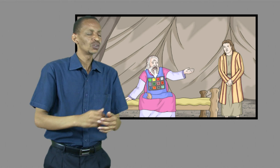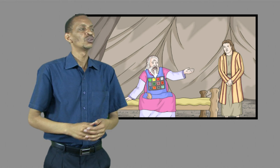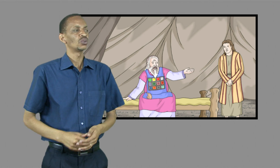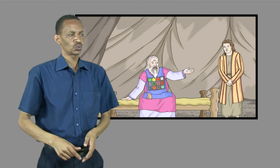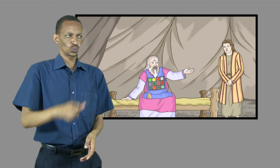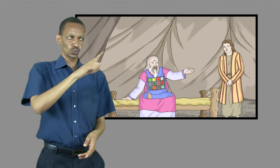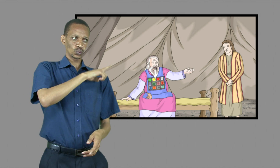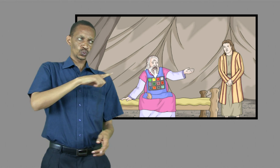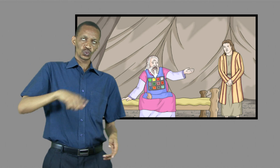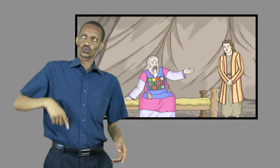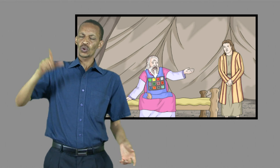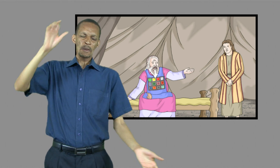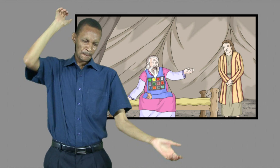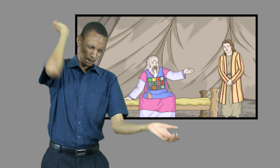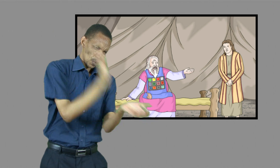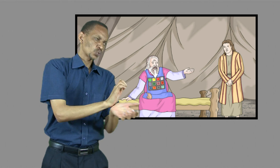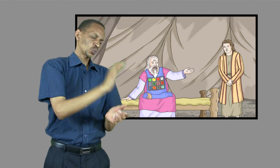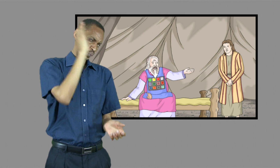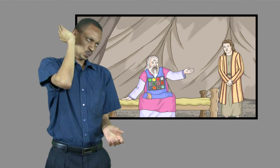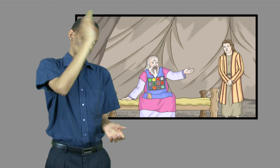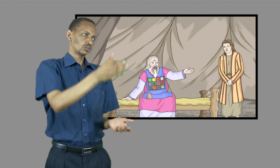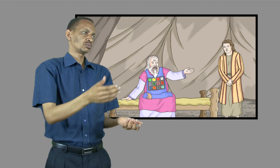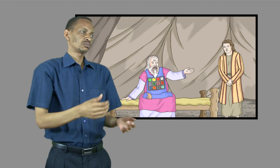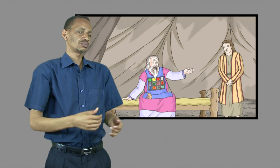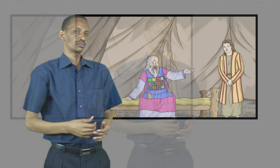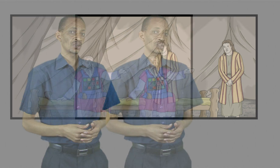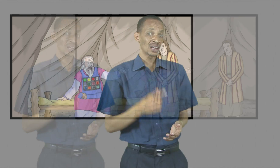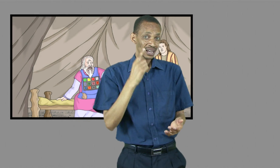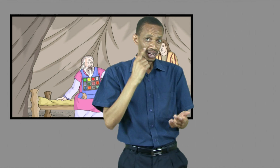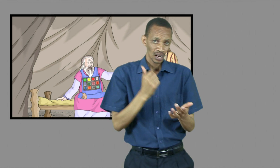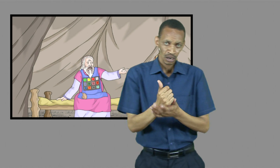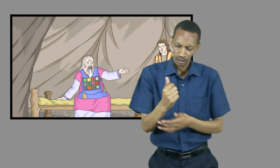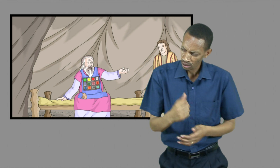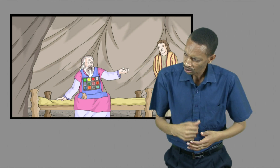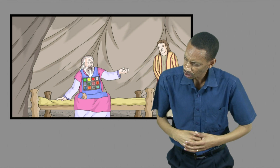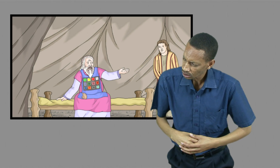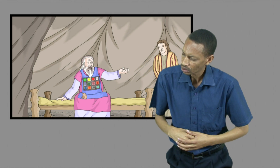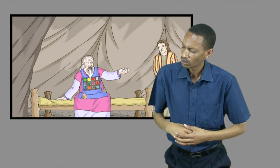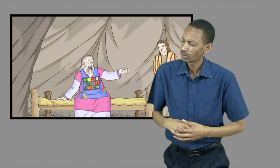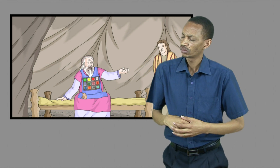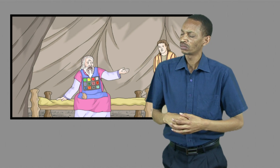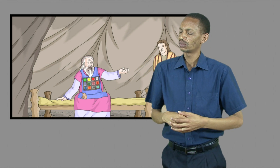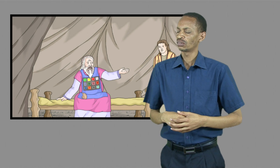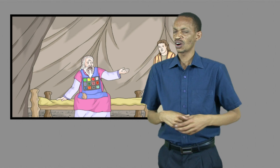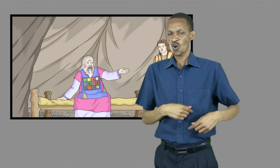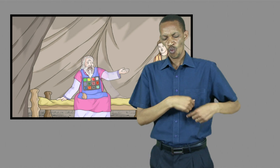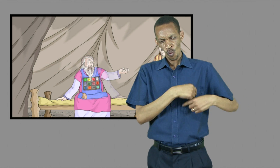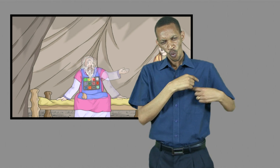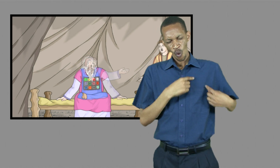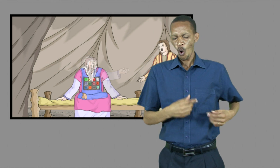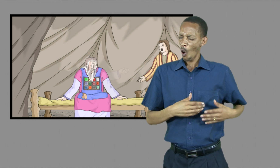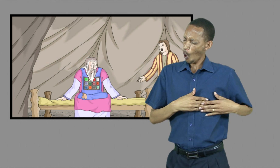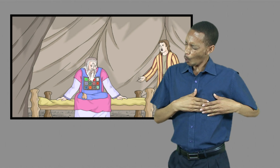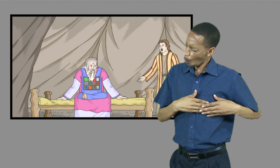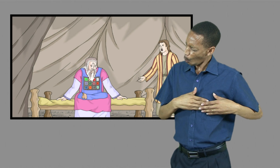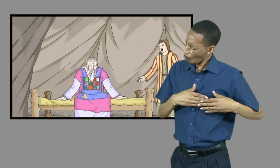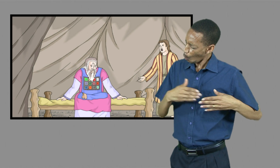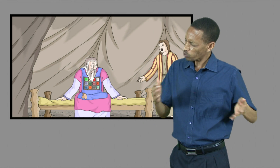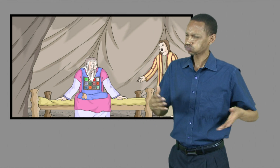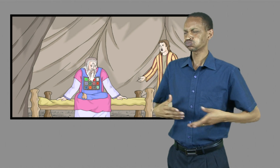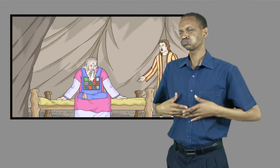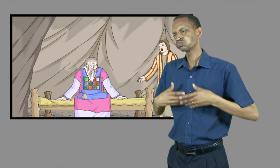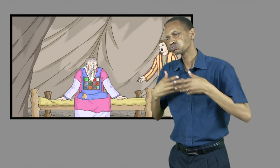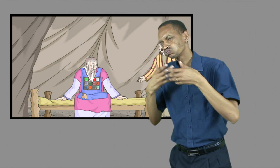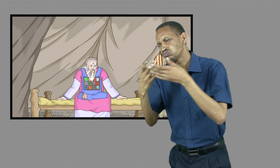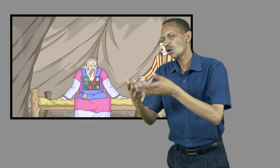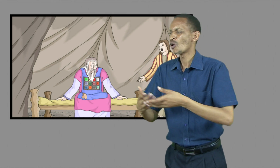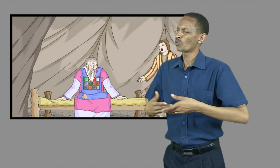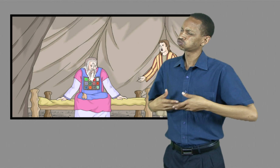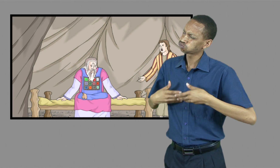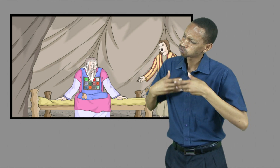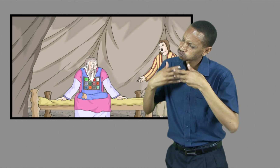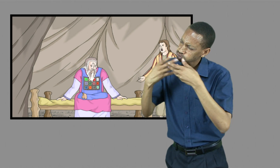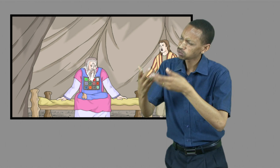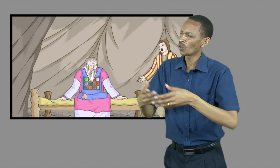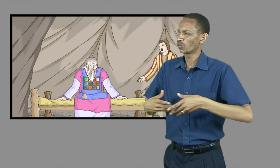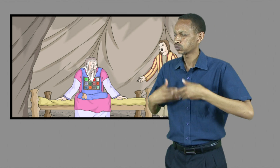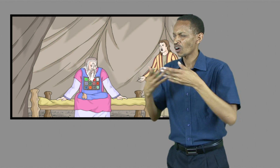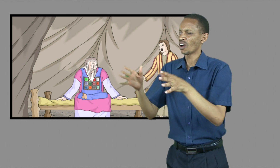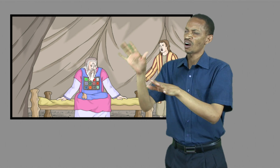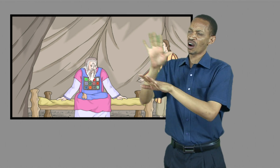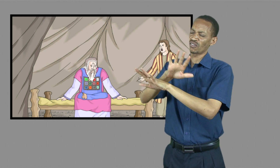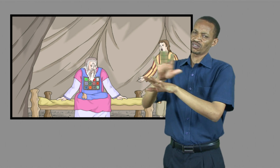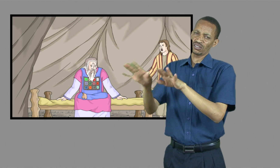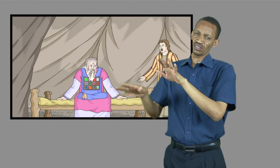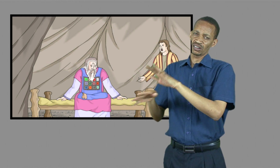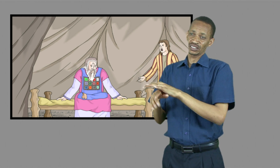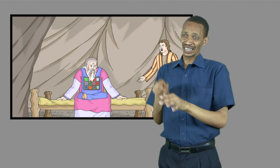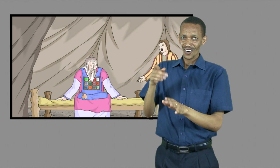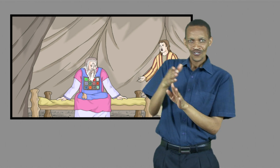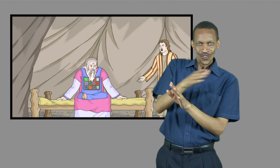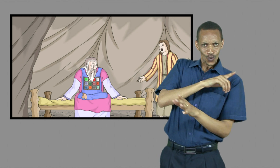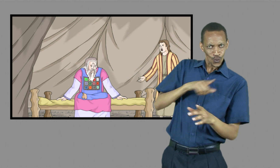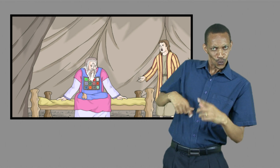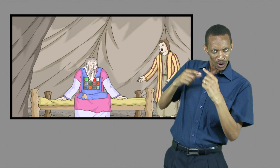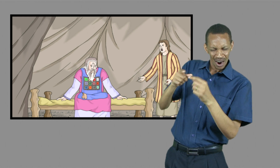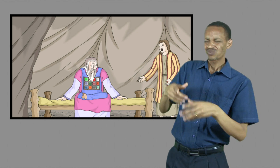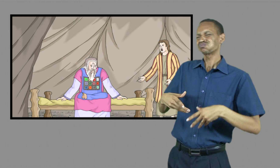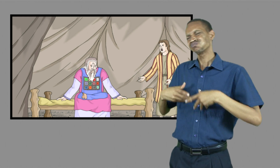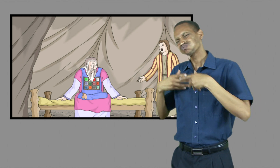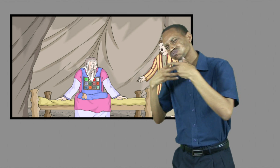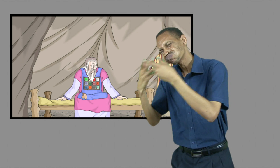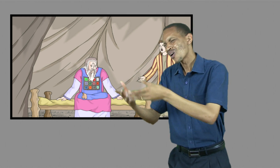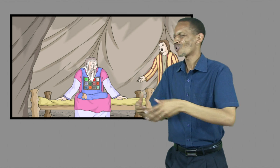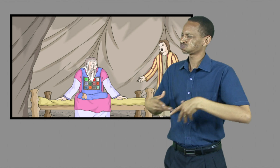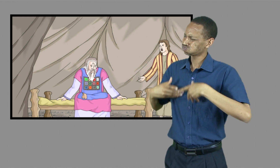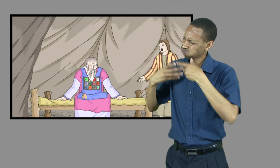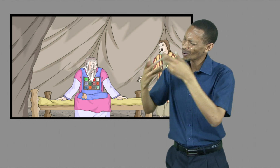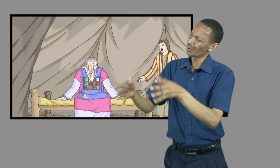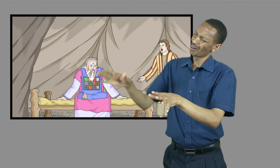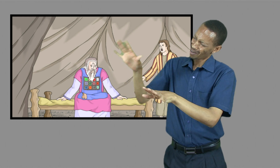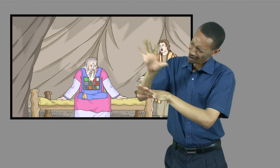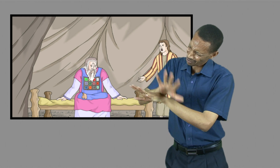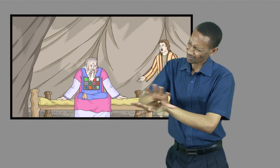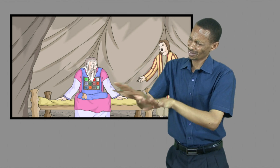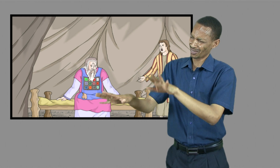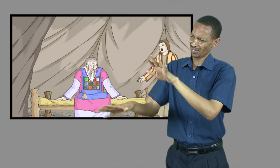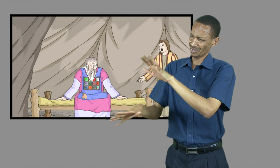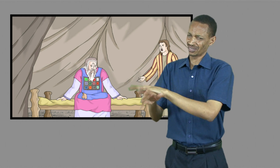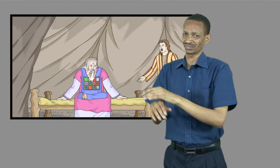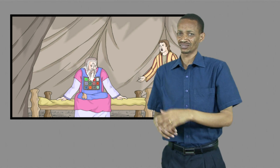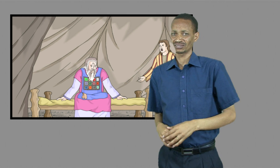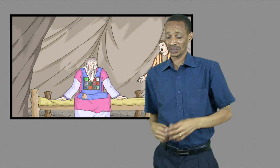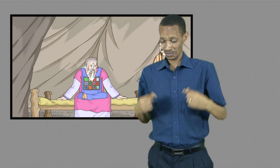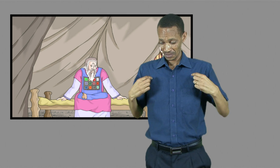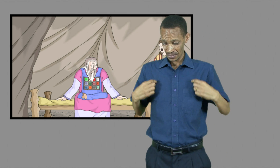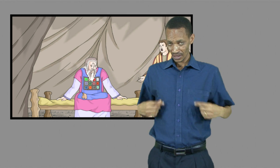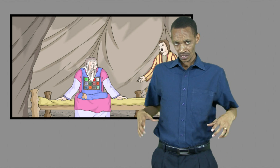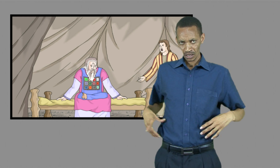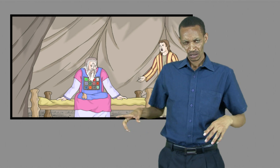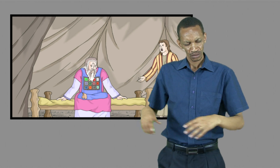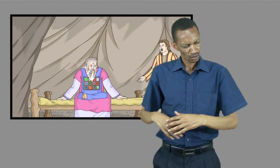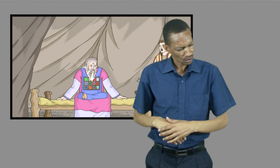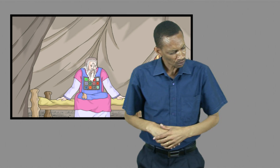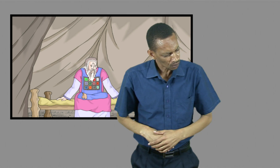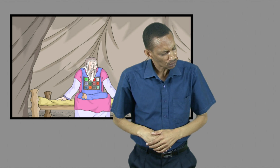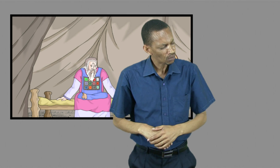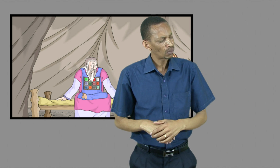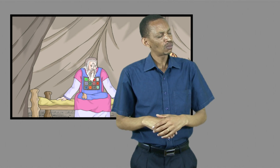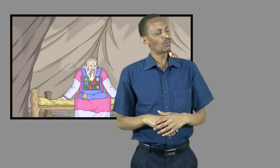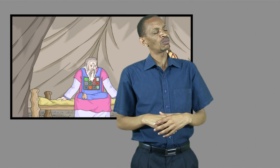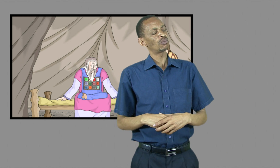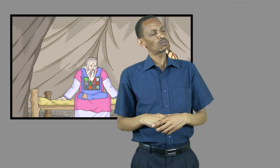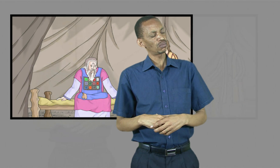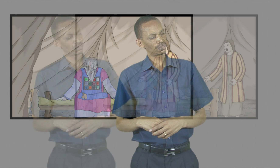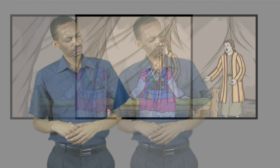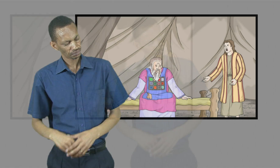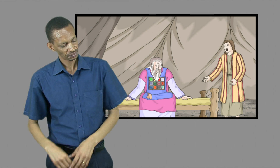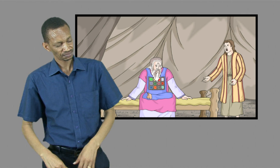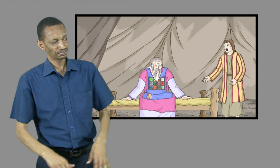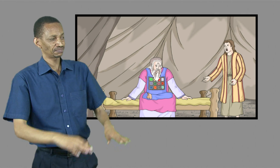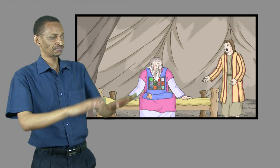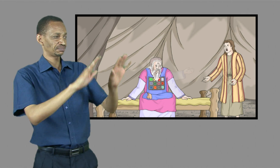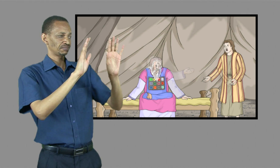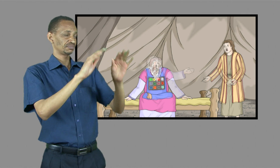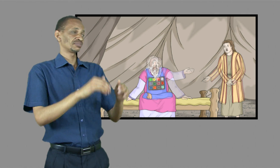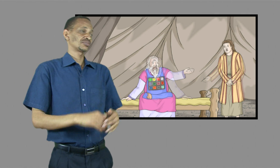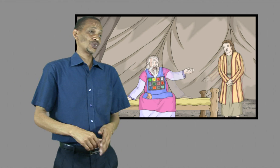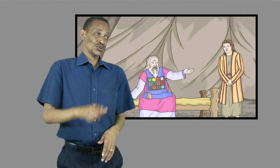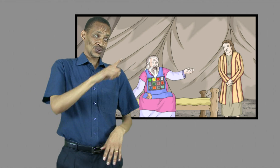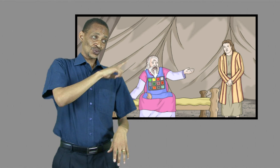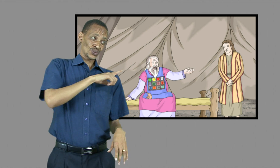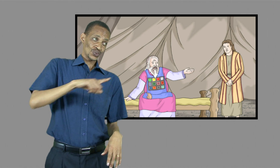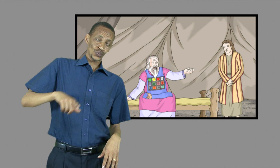May God punish you, and ever so severely, if you hide from me anything He said to you.”